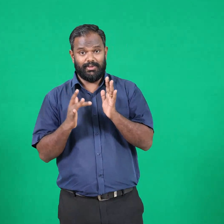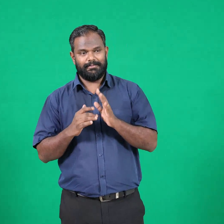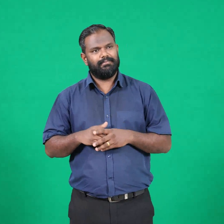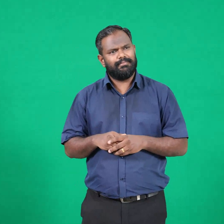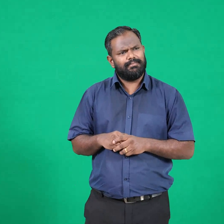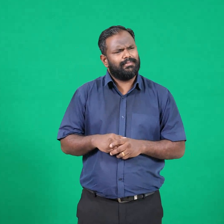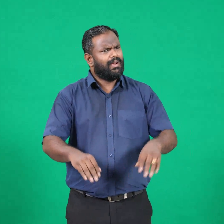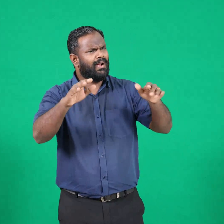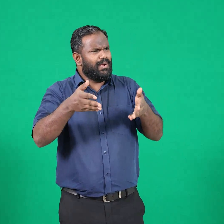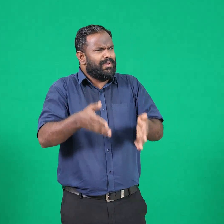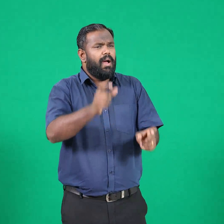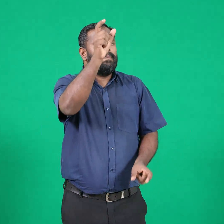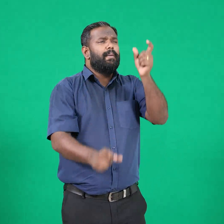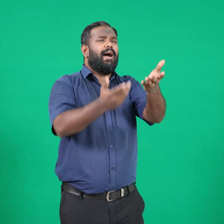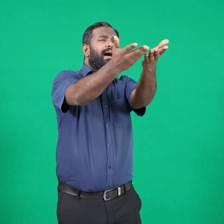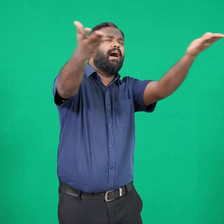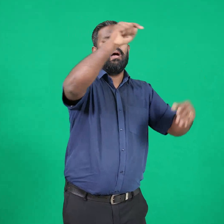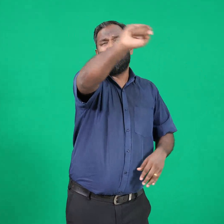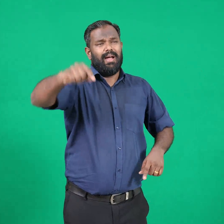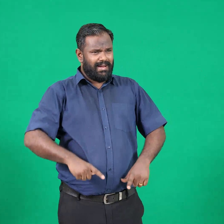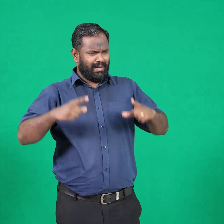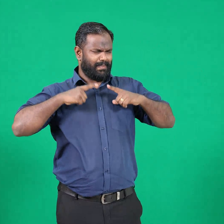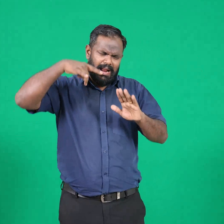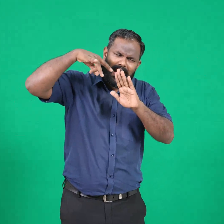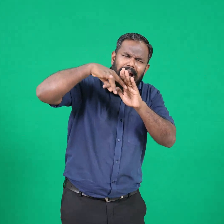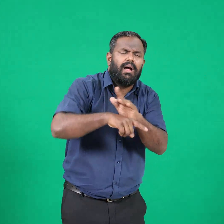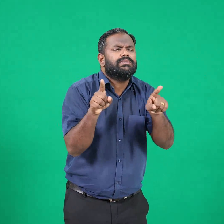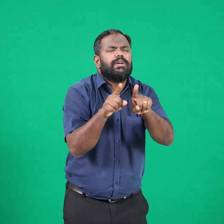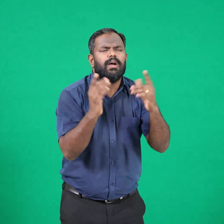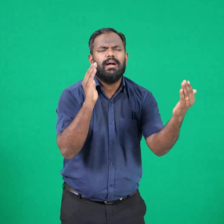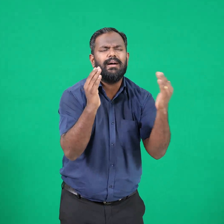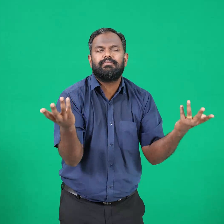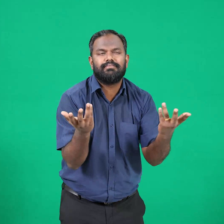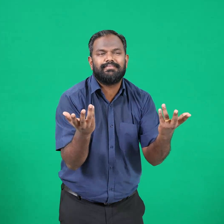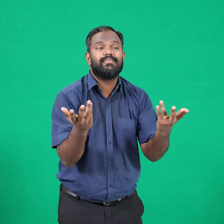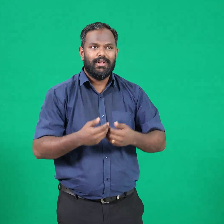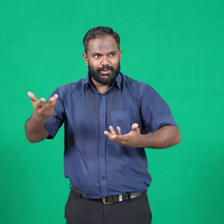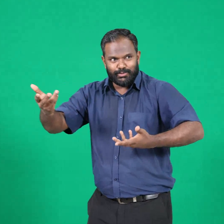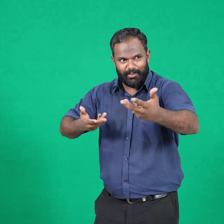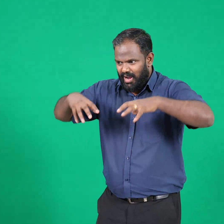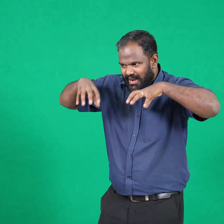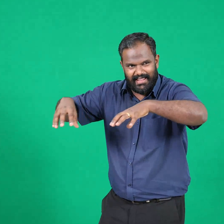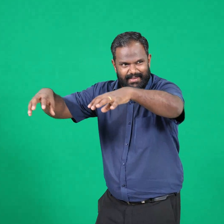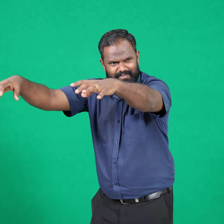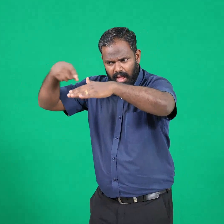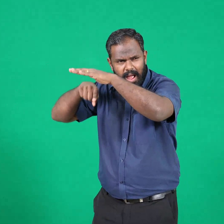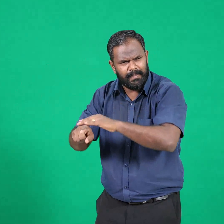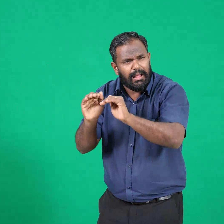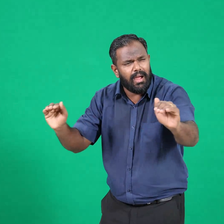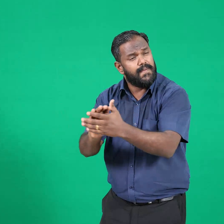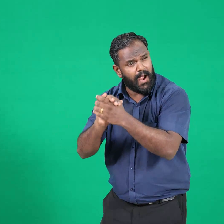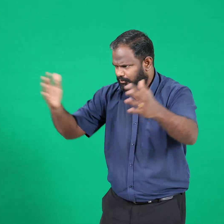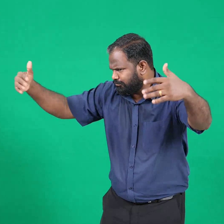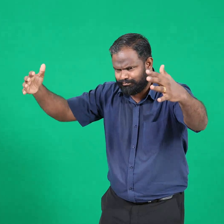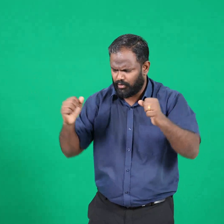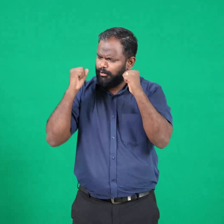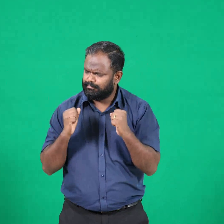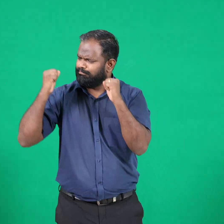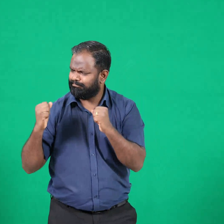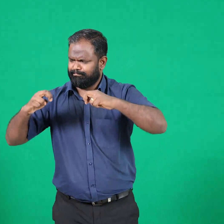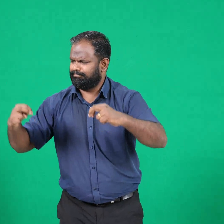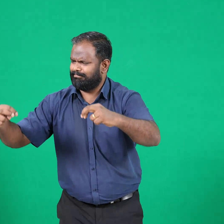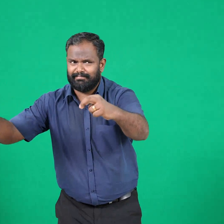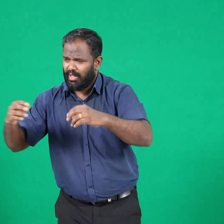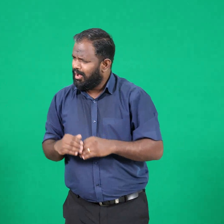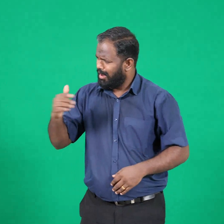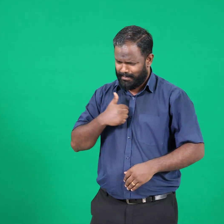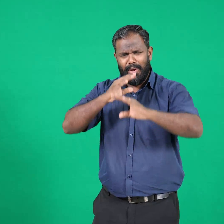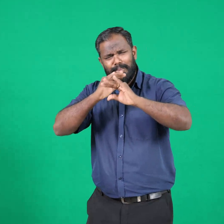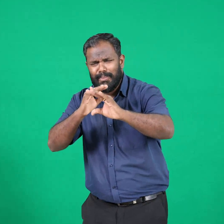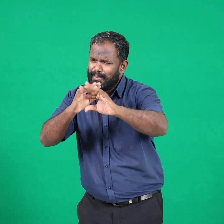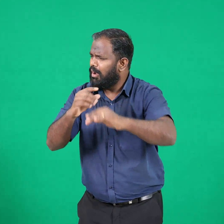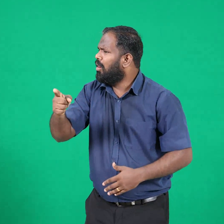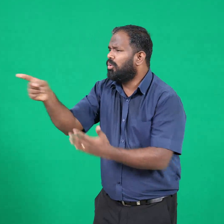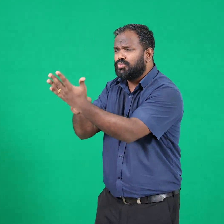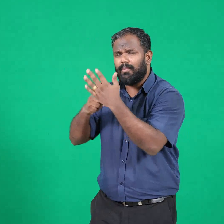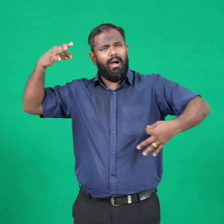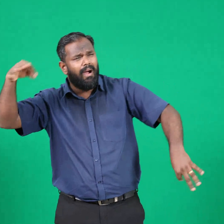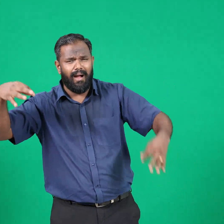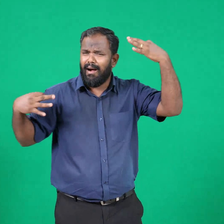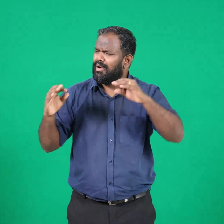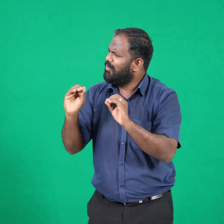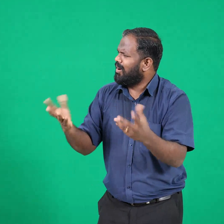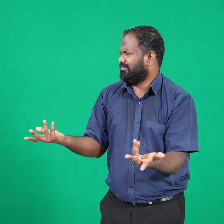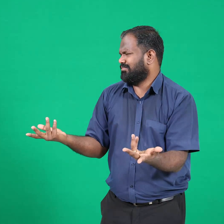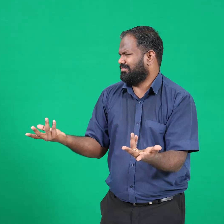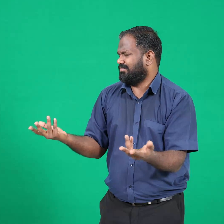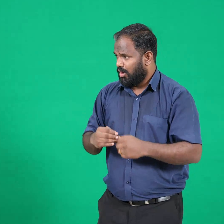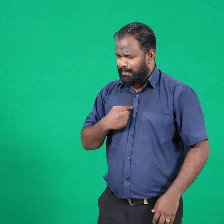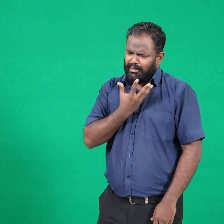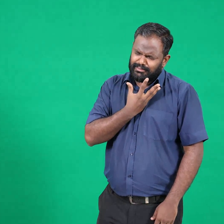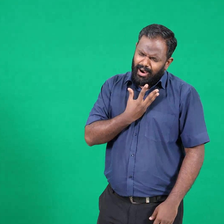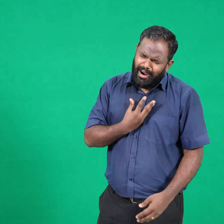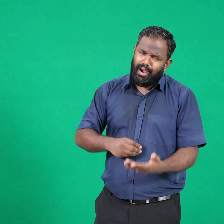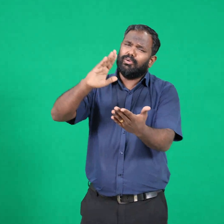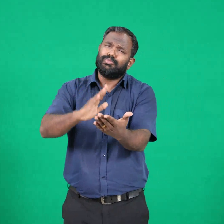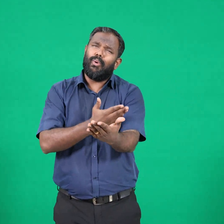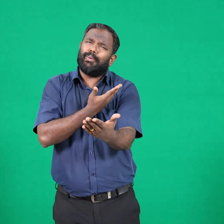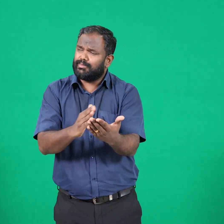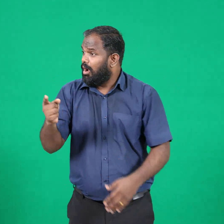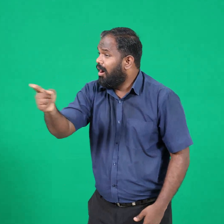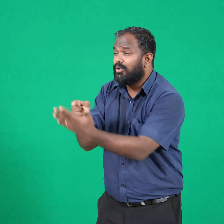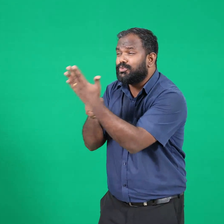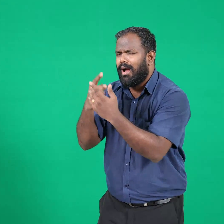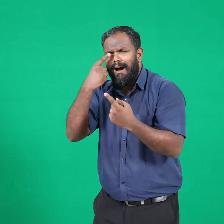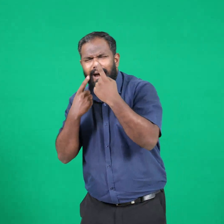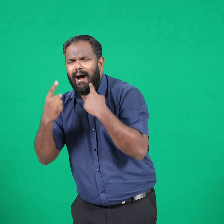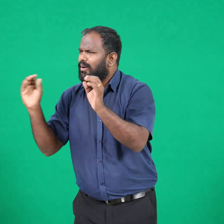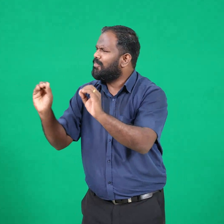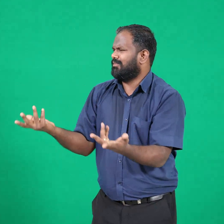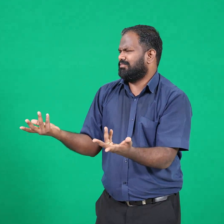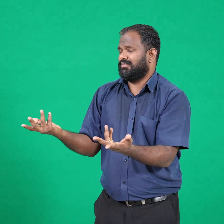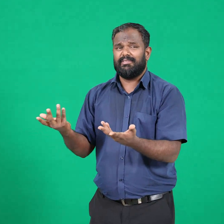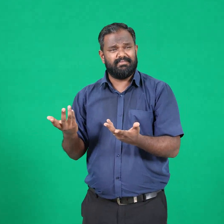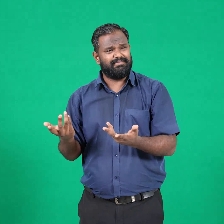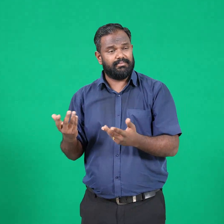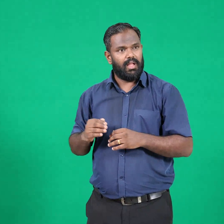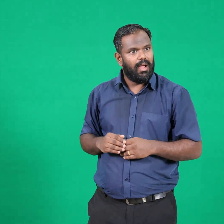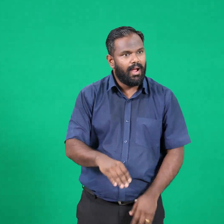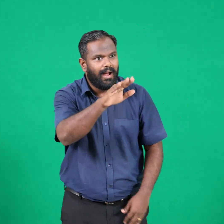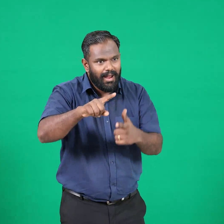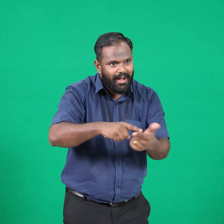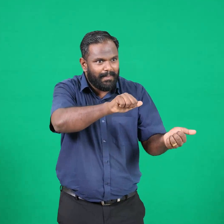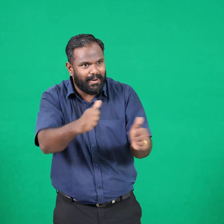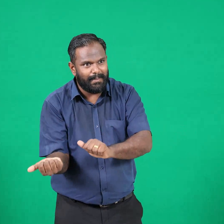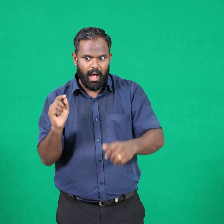They are like children sitting in the marketplaces and calling out to others: ' We played the flute for you, and you did not dance;